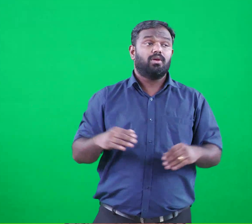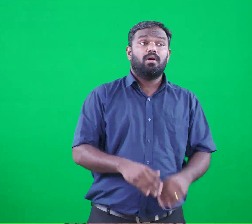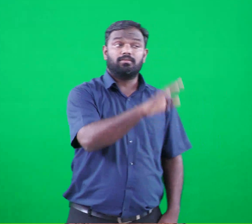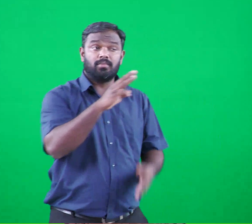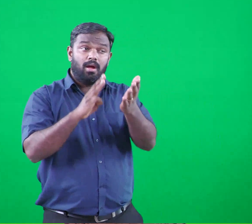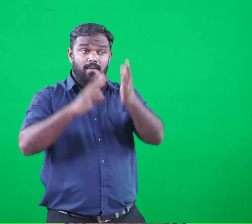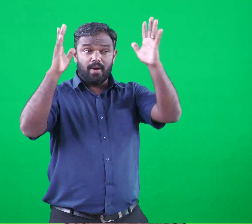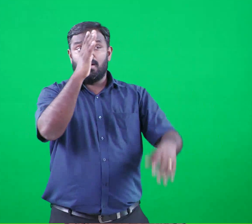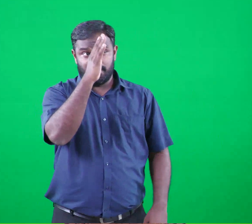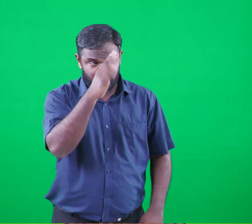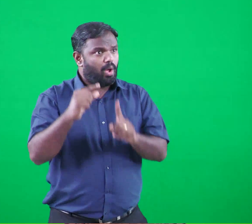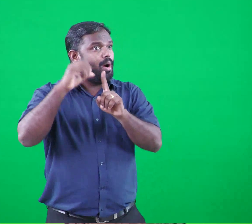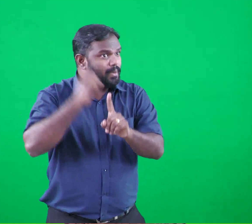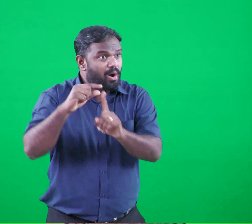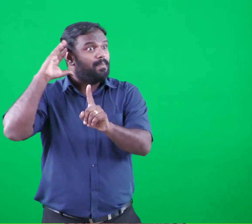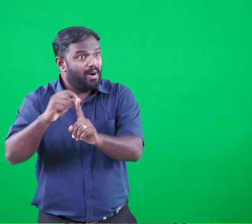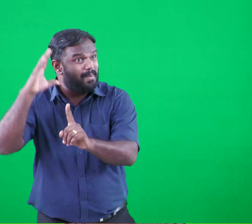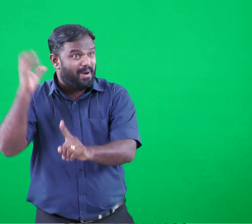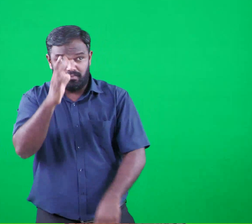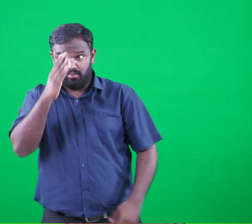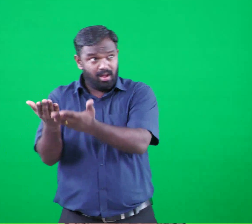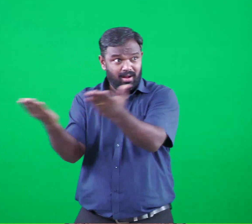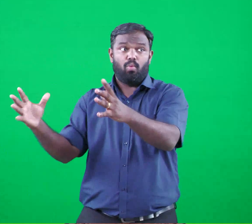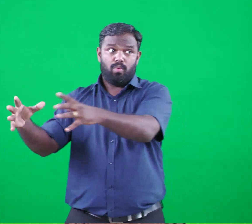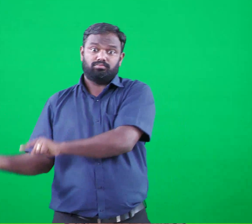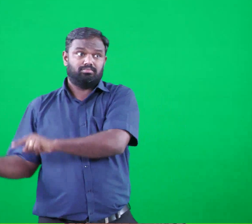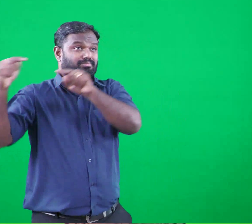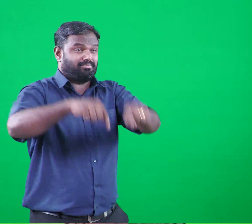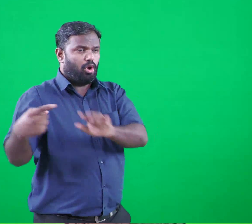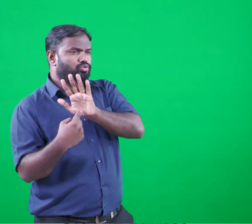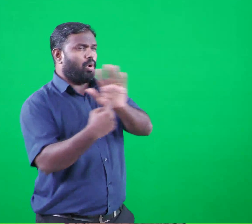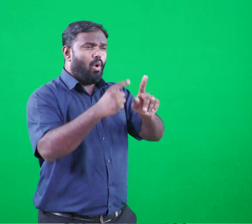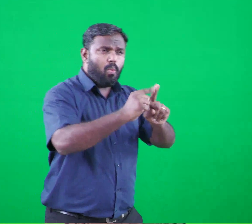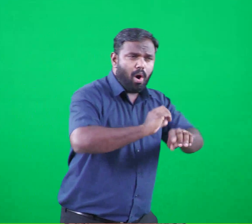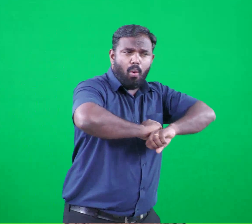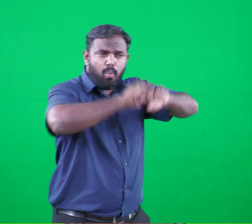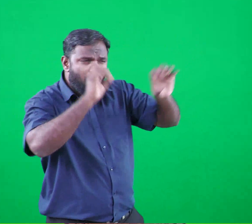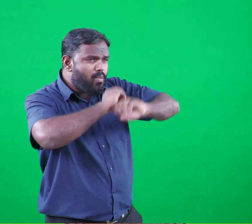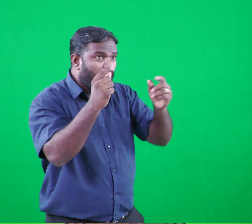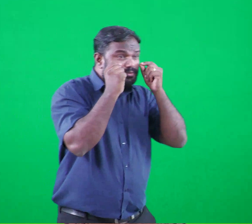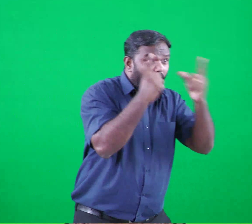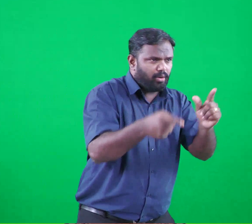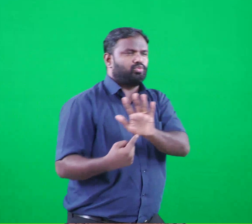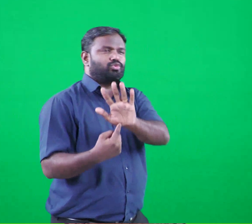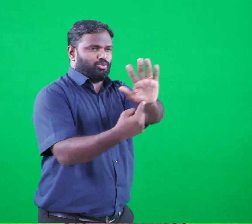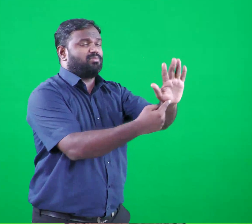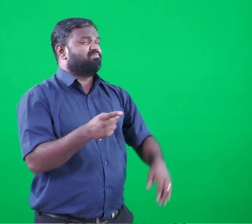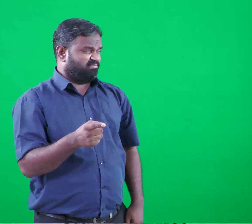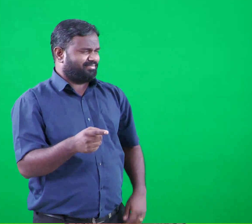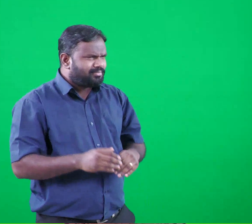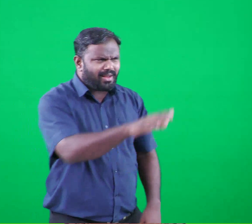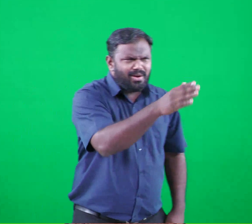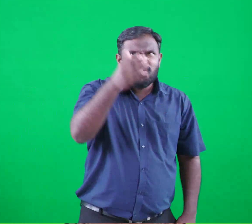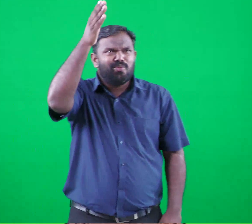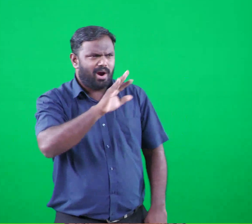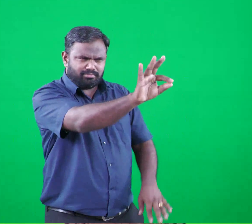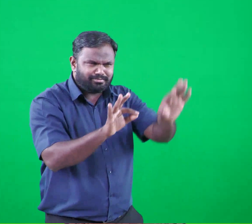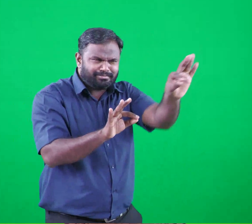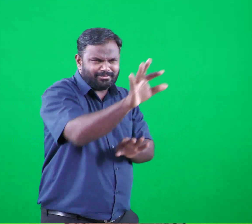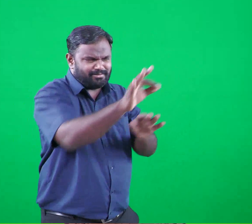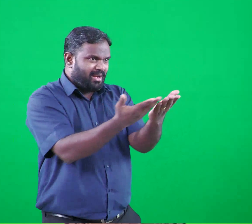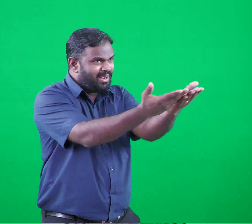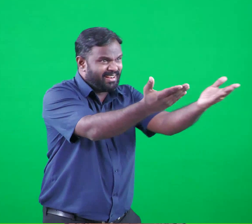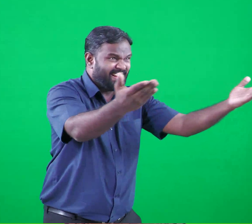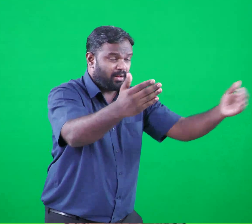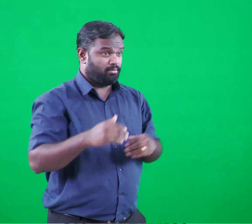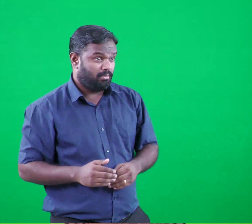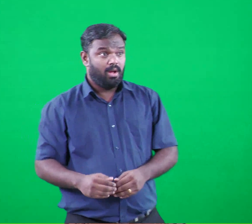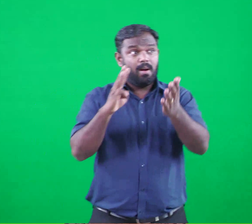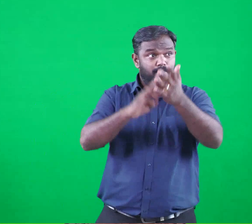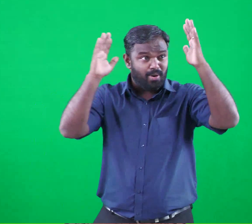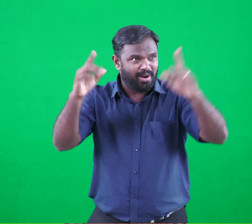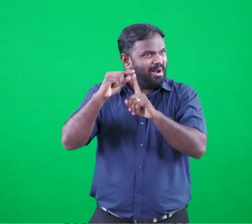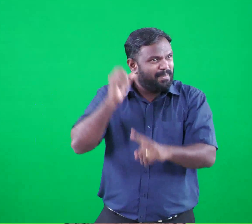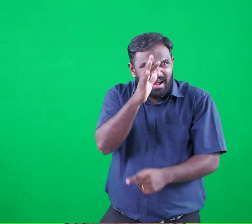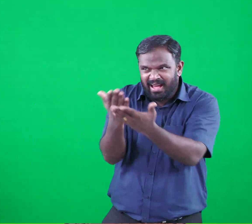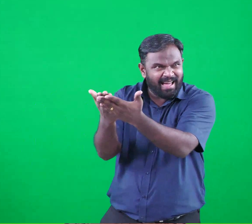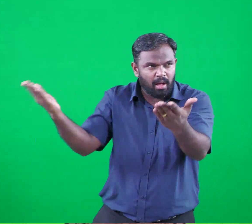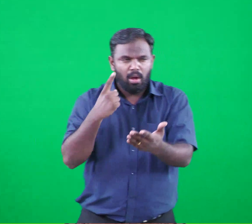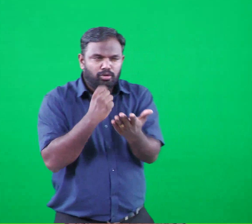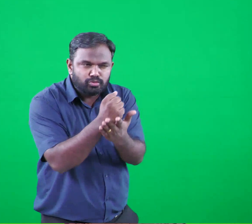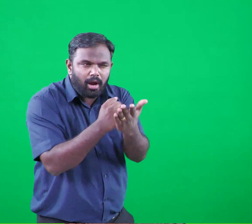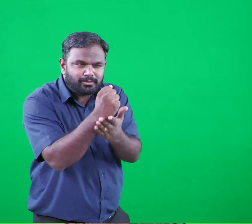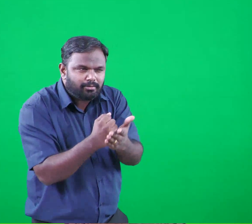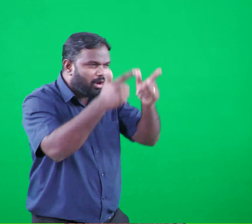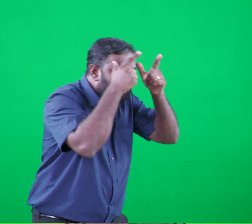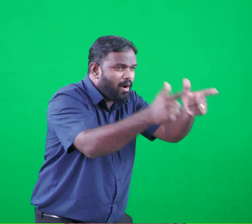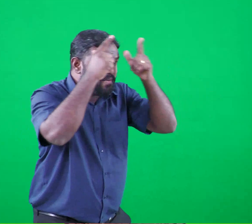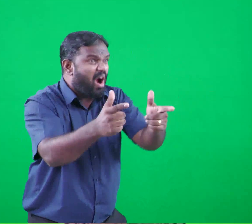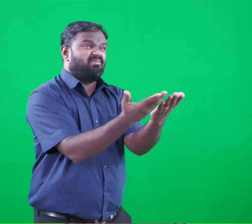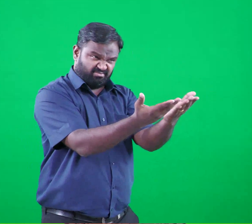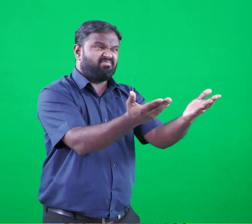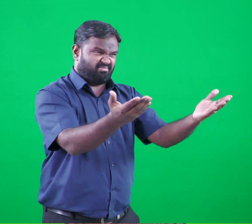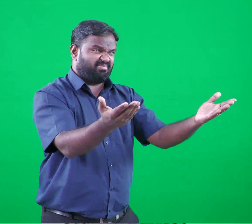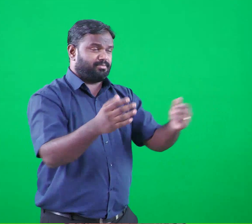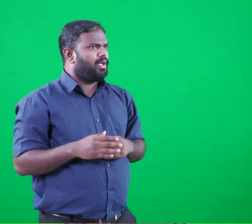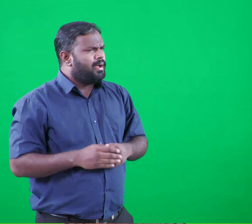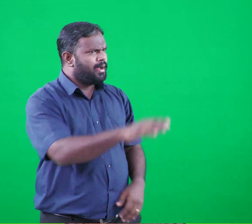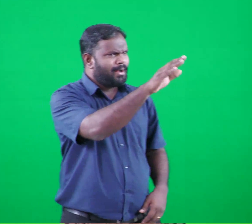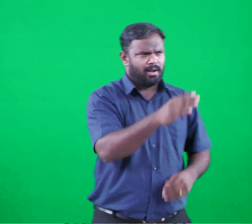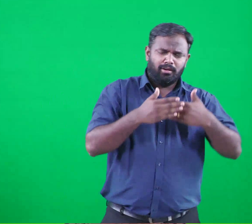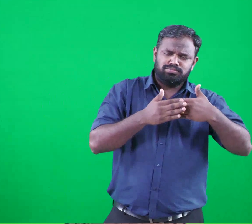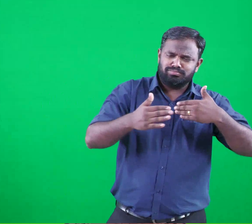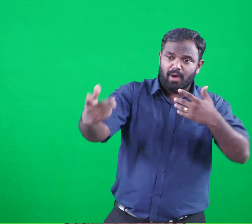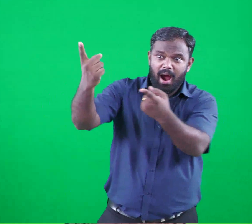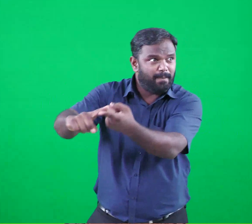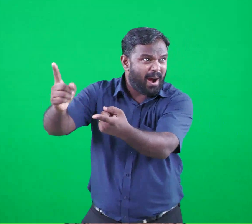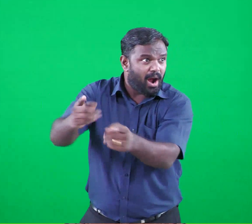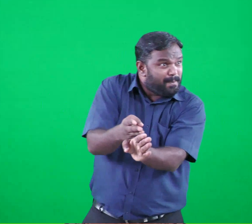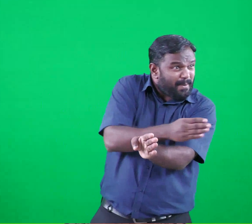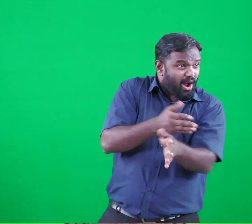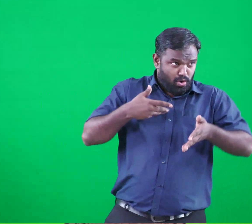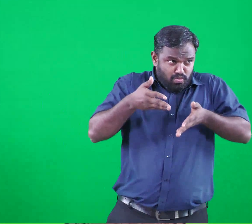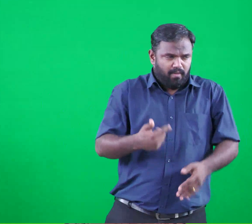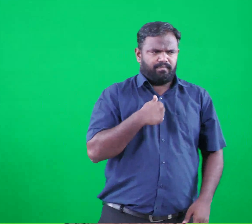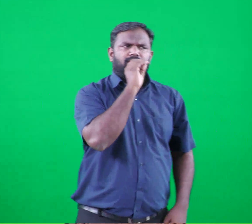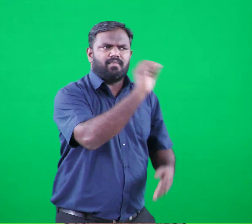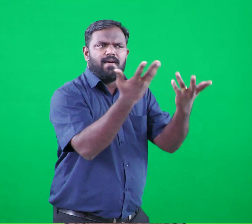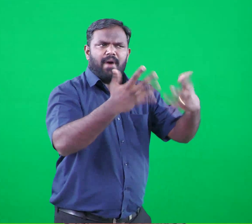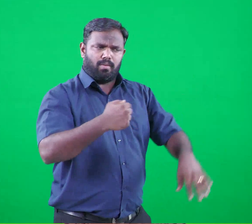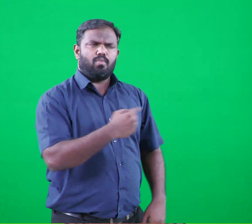For false Christs and false prophets will appear and perform signs and wonders that would deceive even the elect, if that were possible.